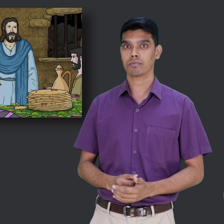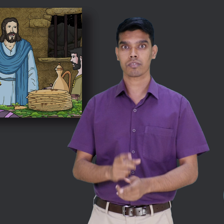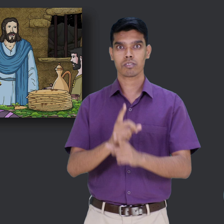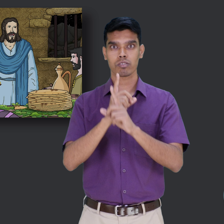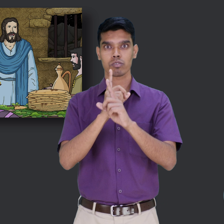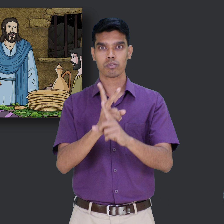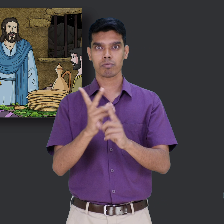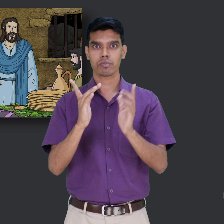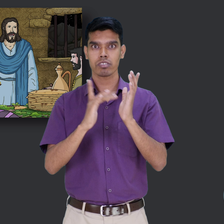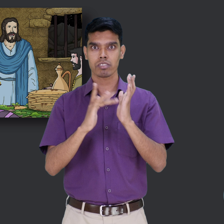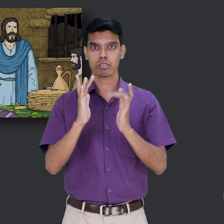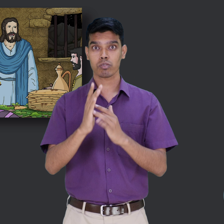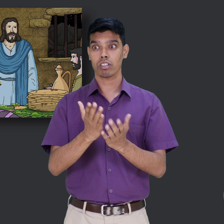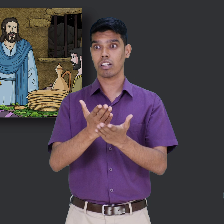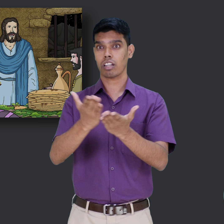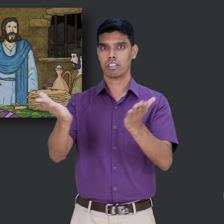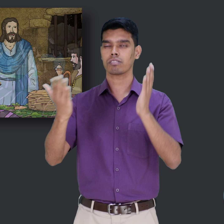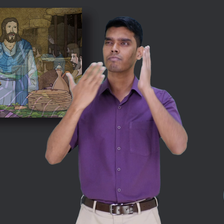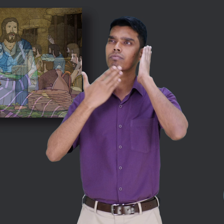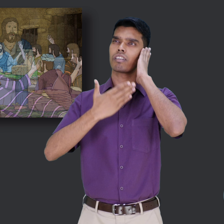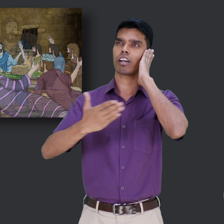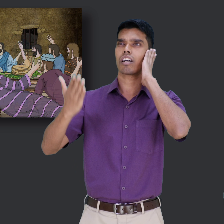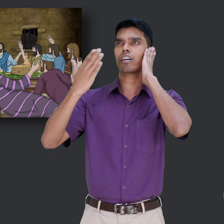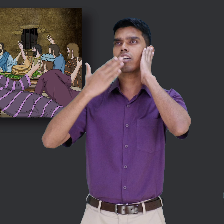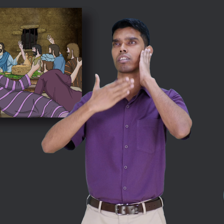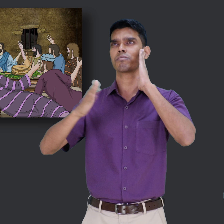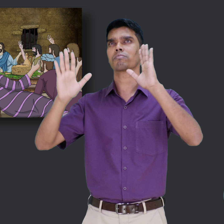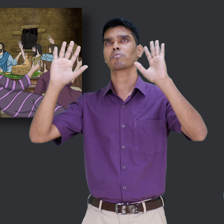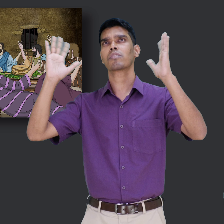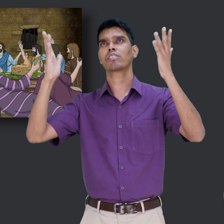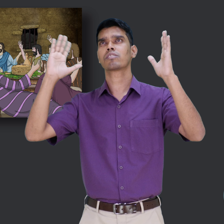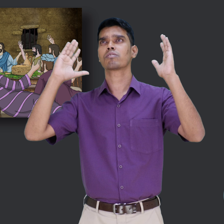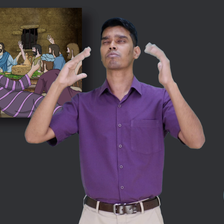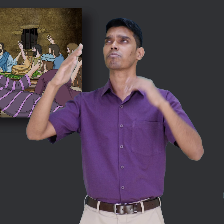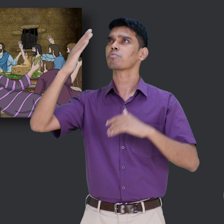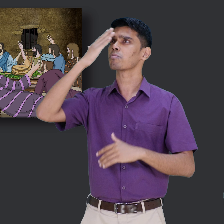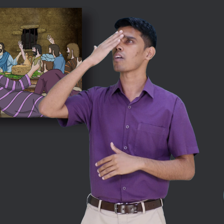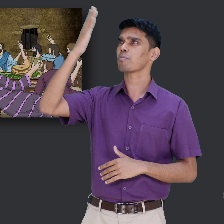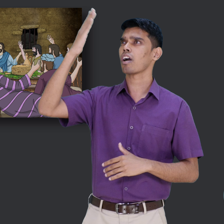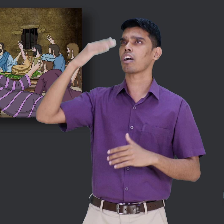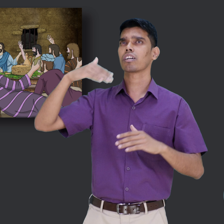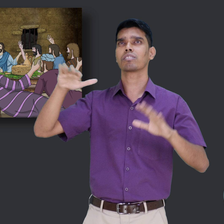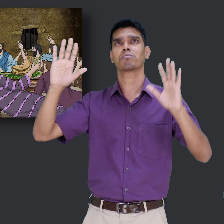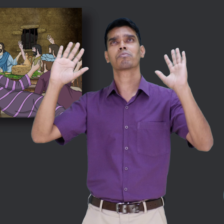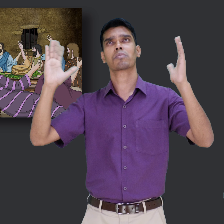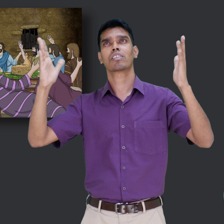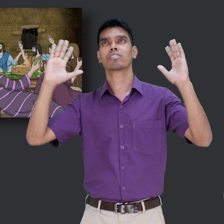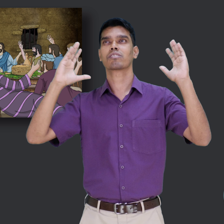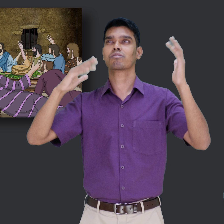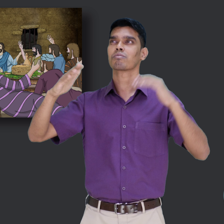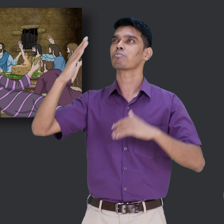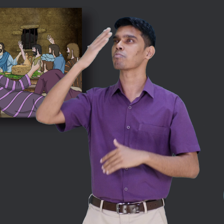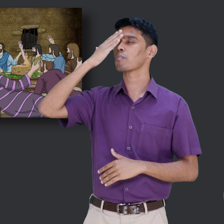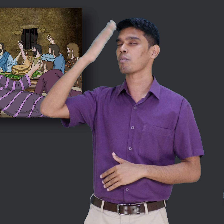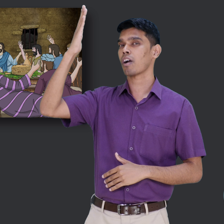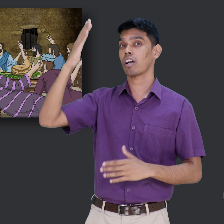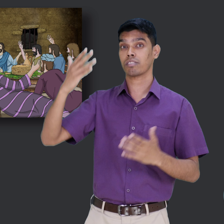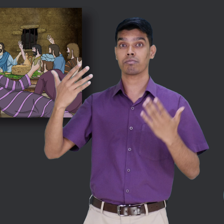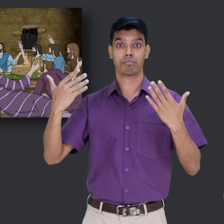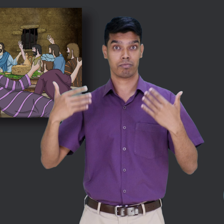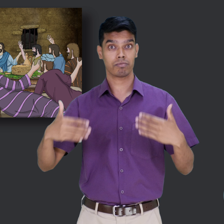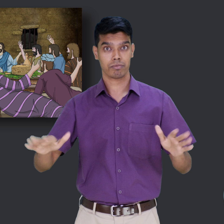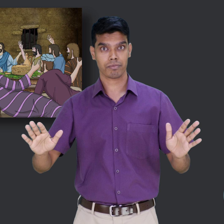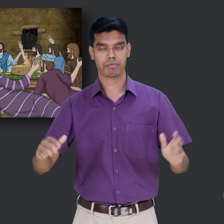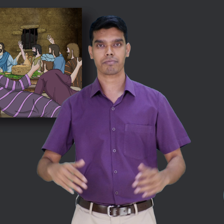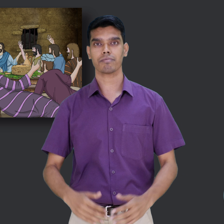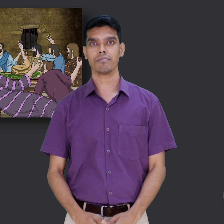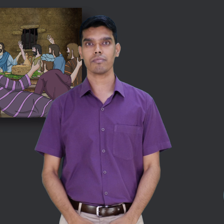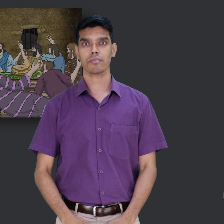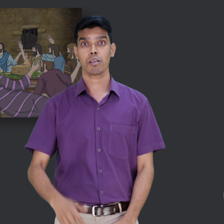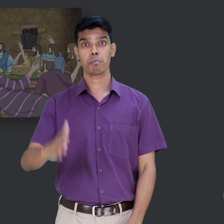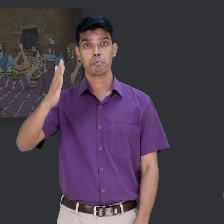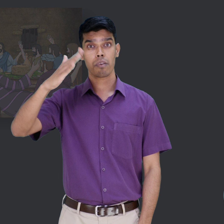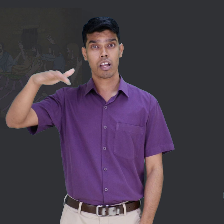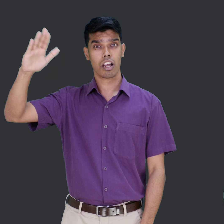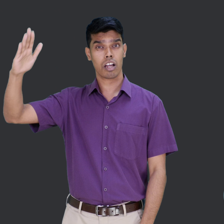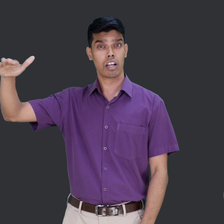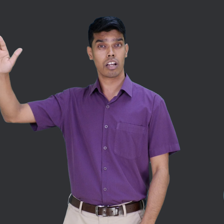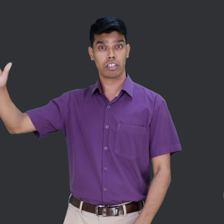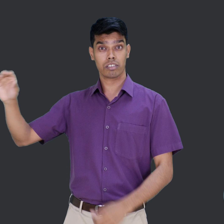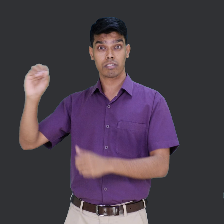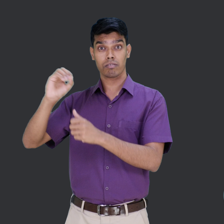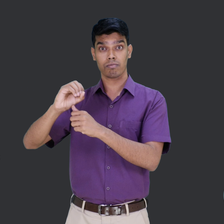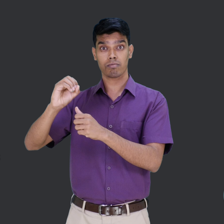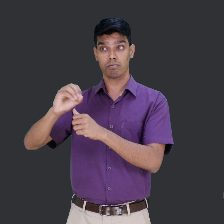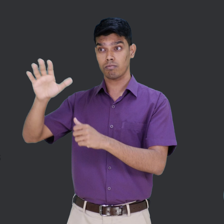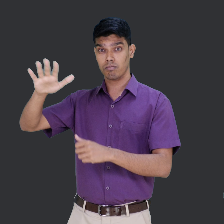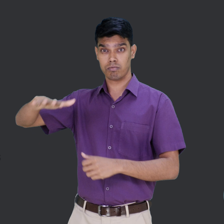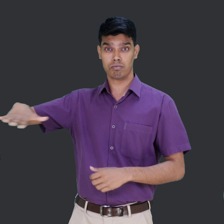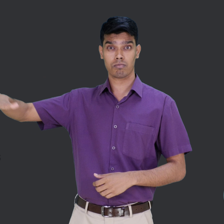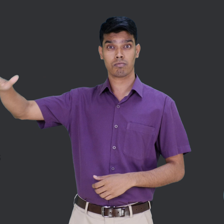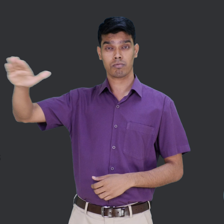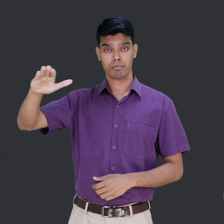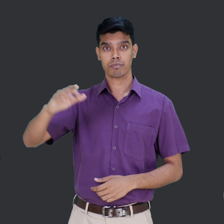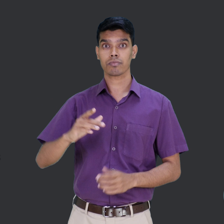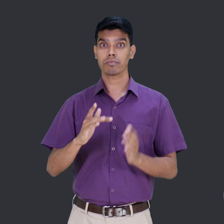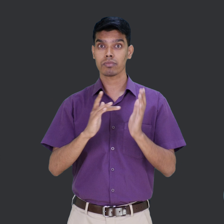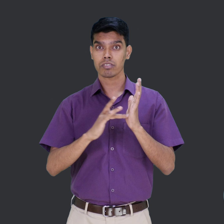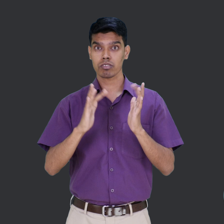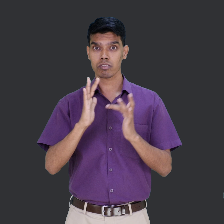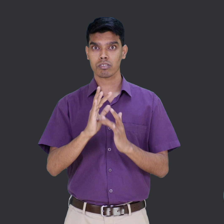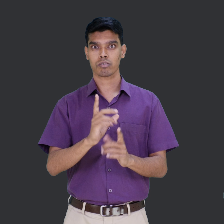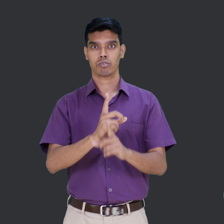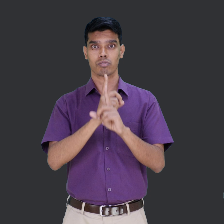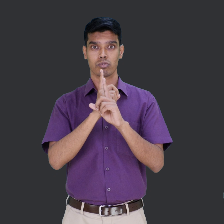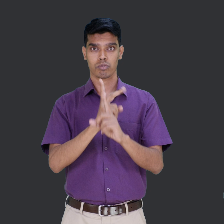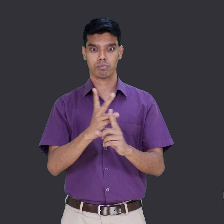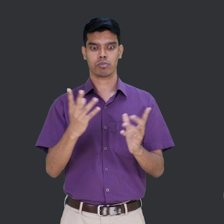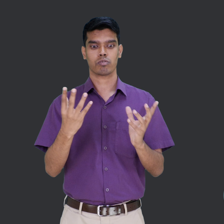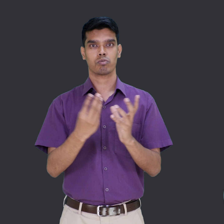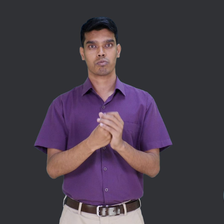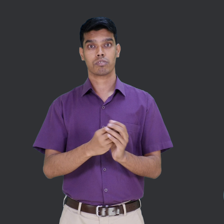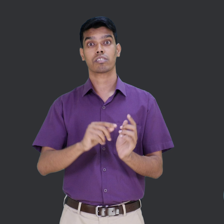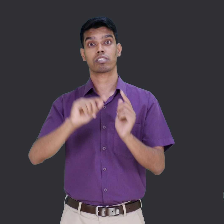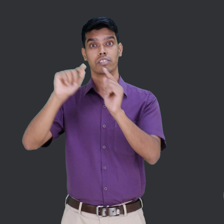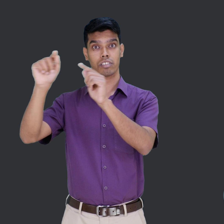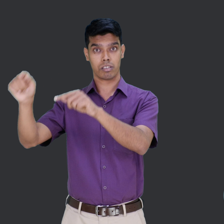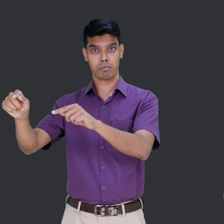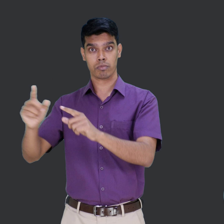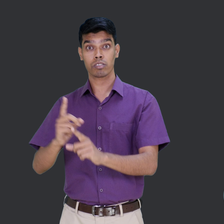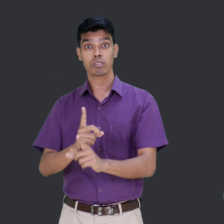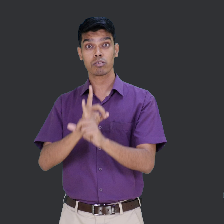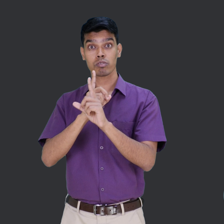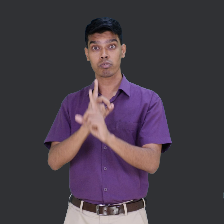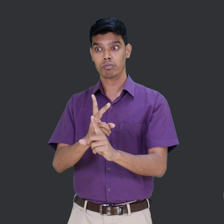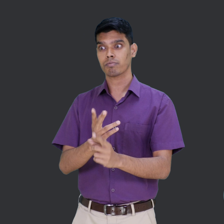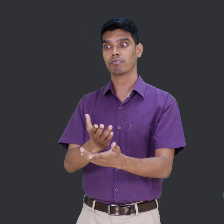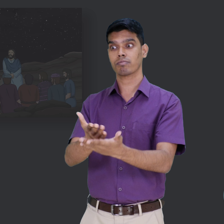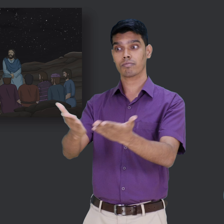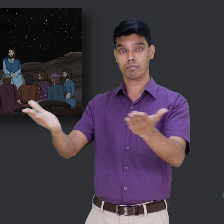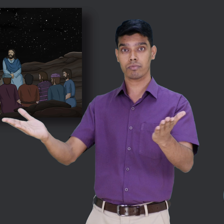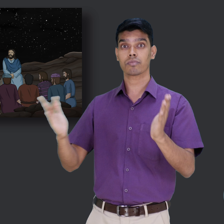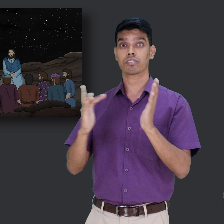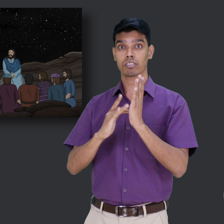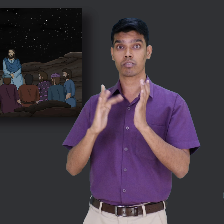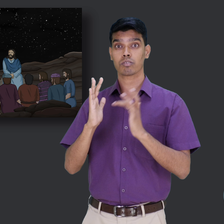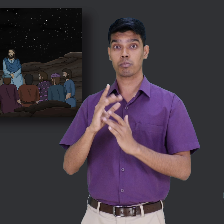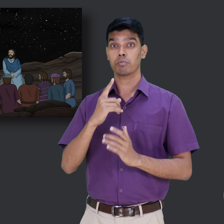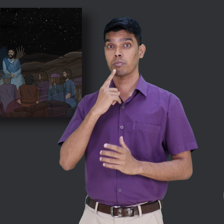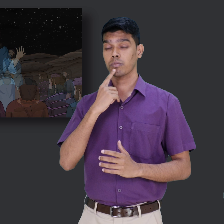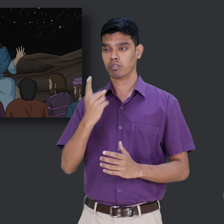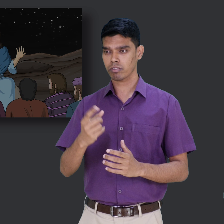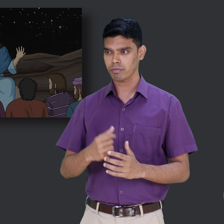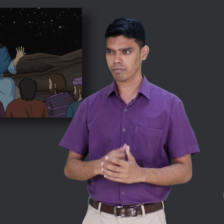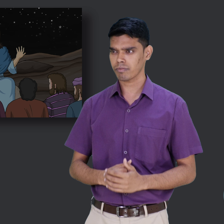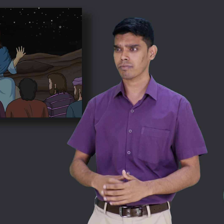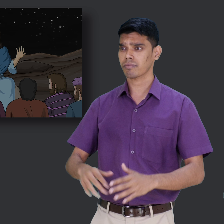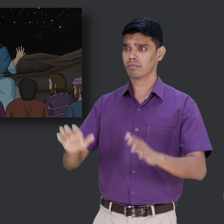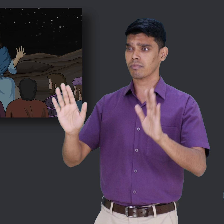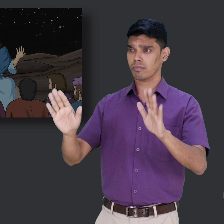And when they had sung a hymn, they went out to the Mount of Olives.